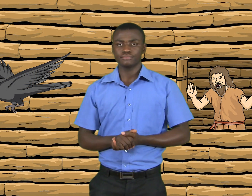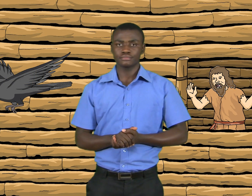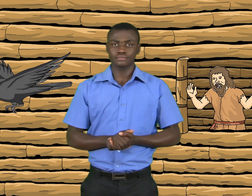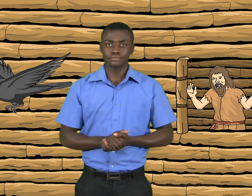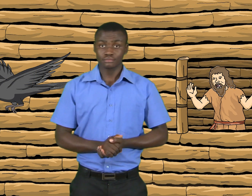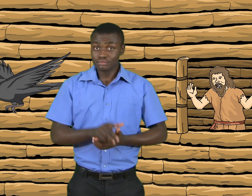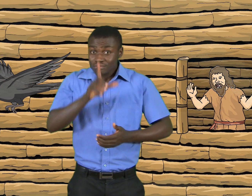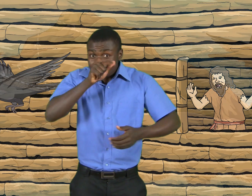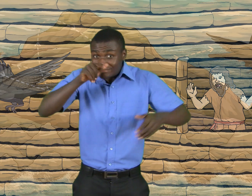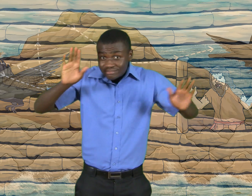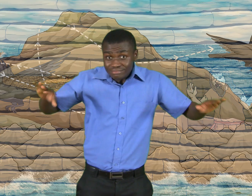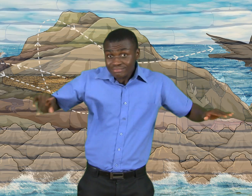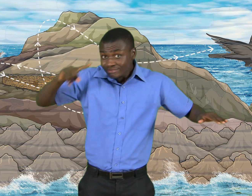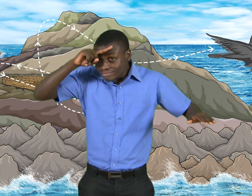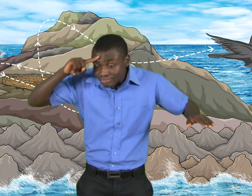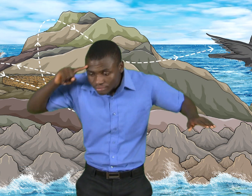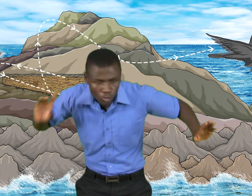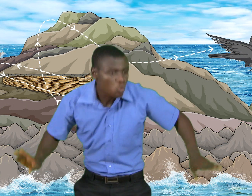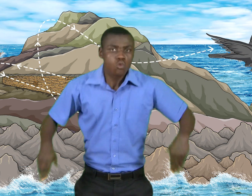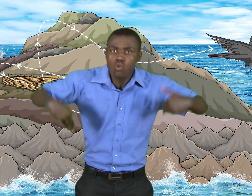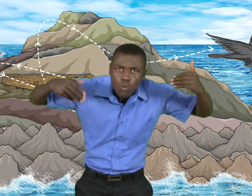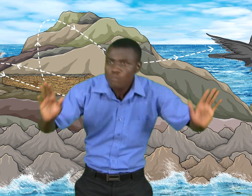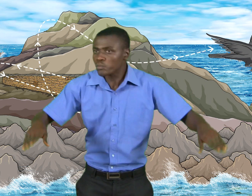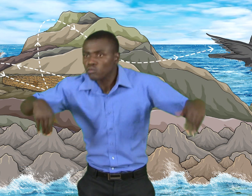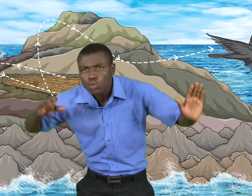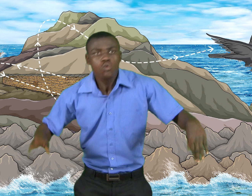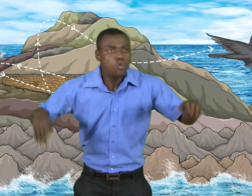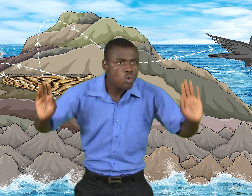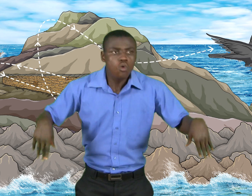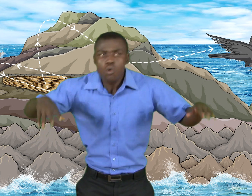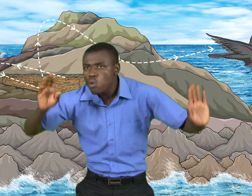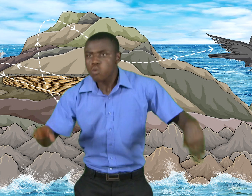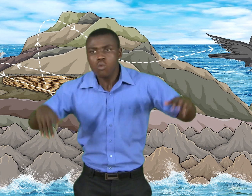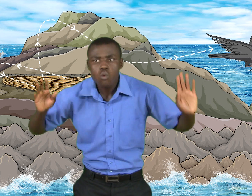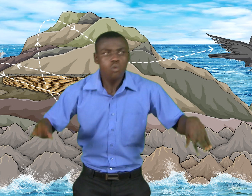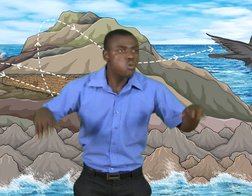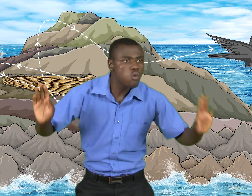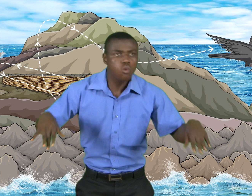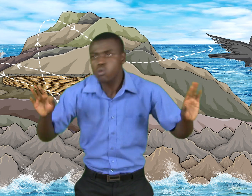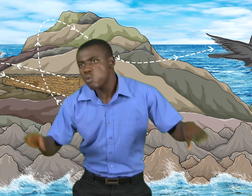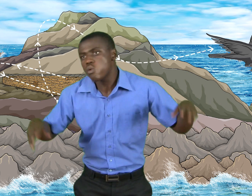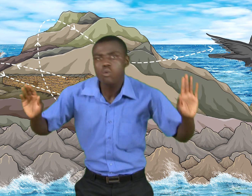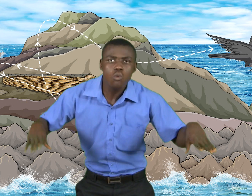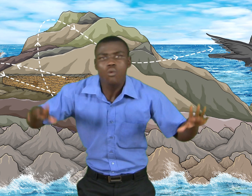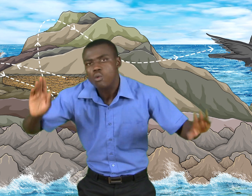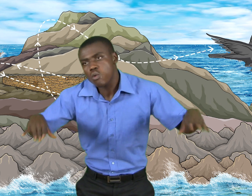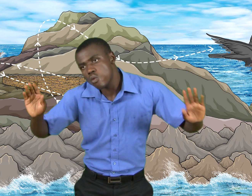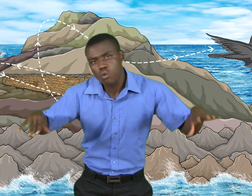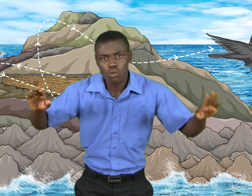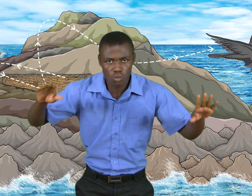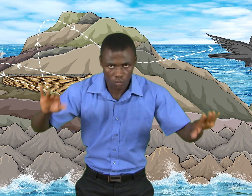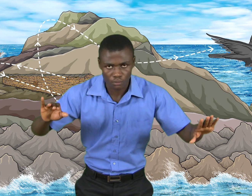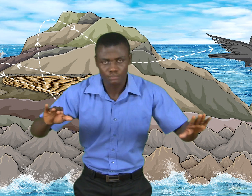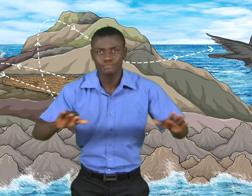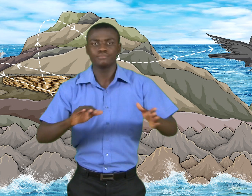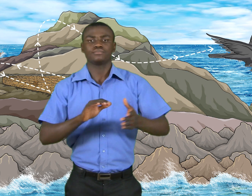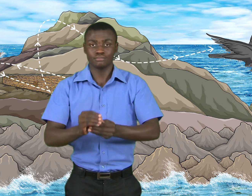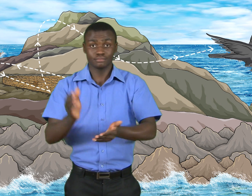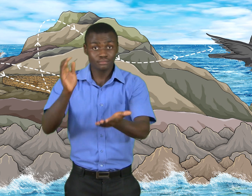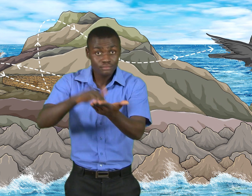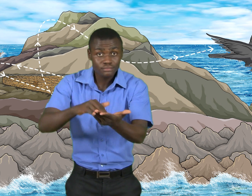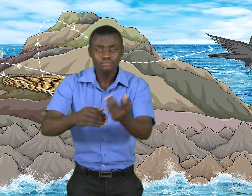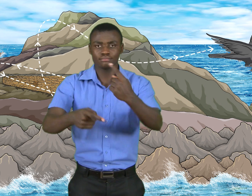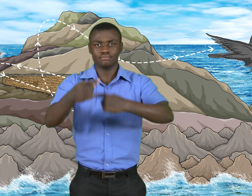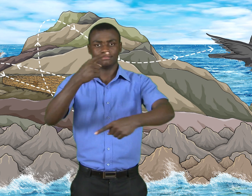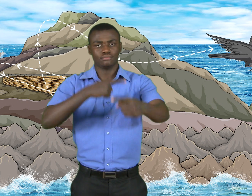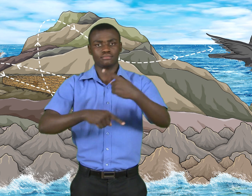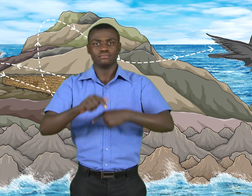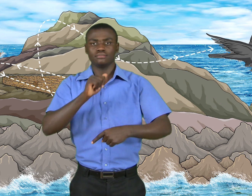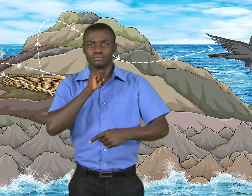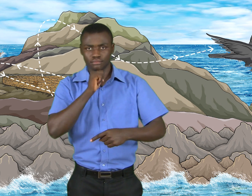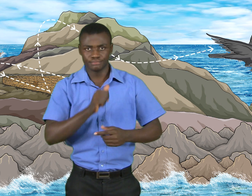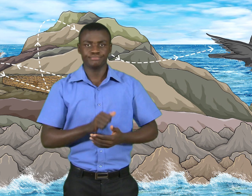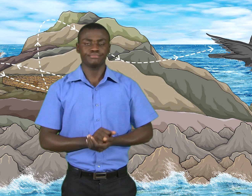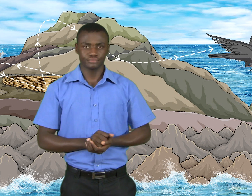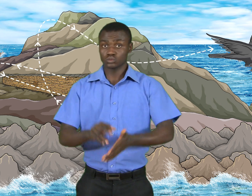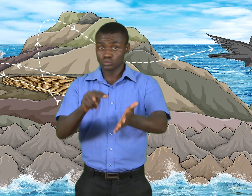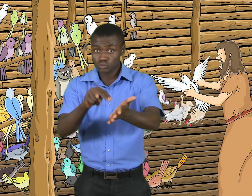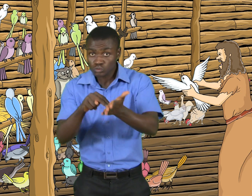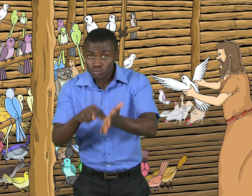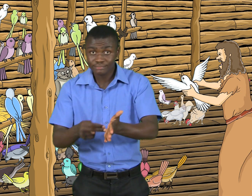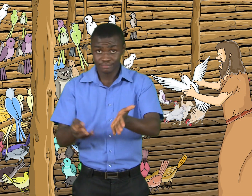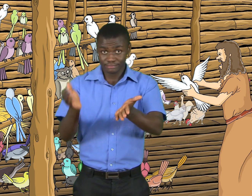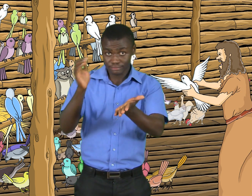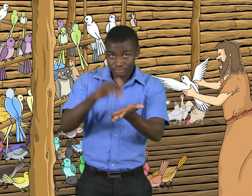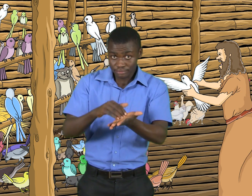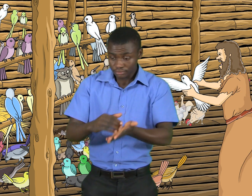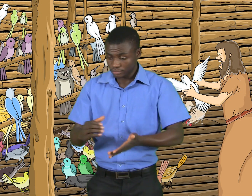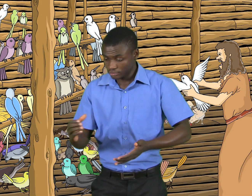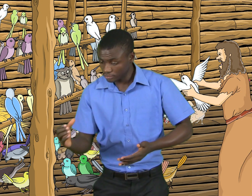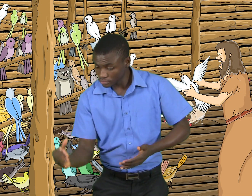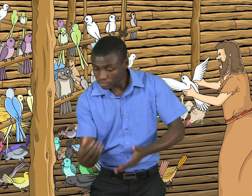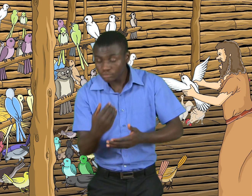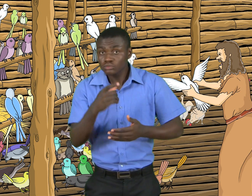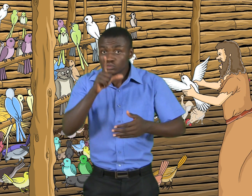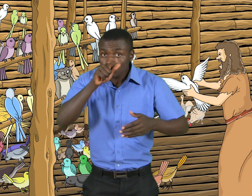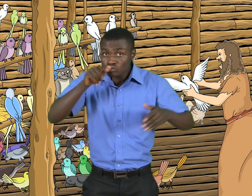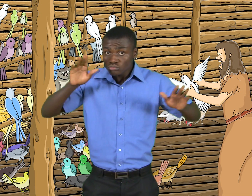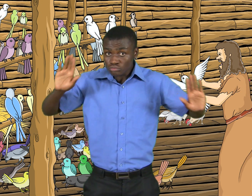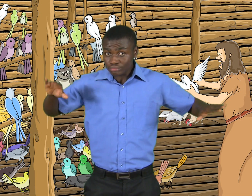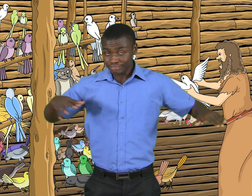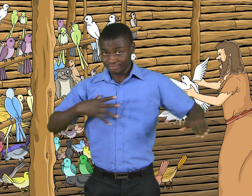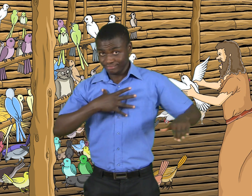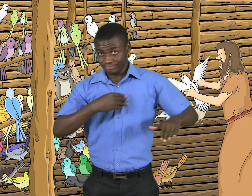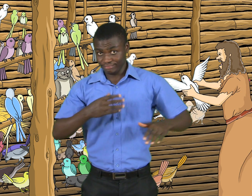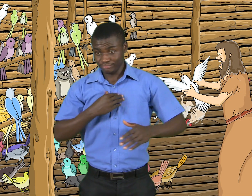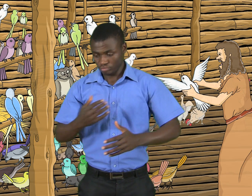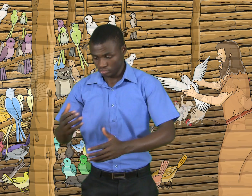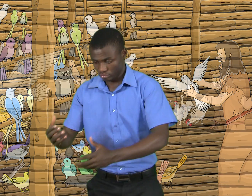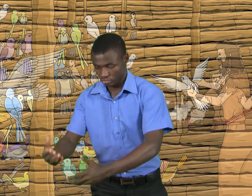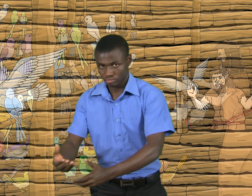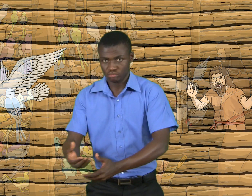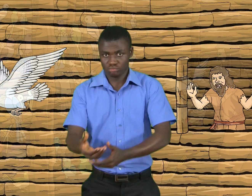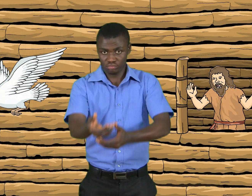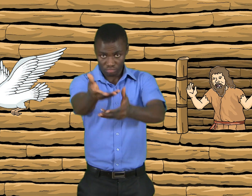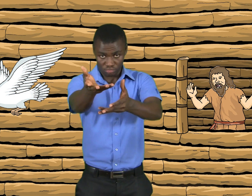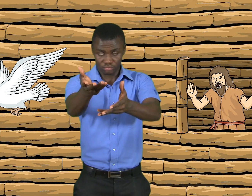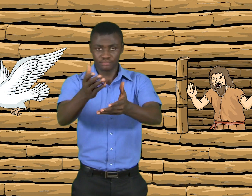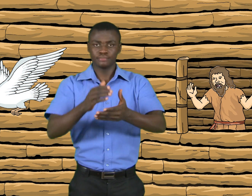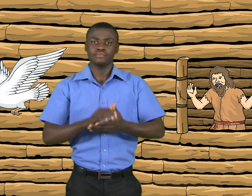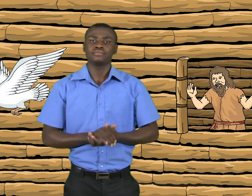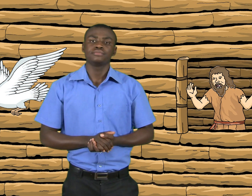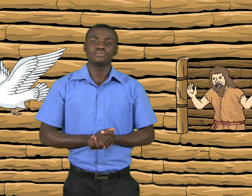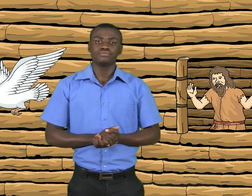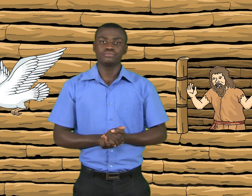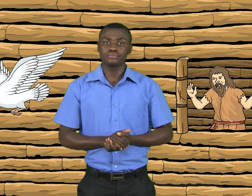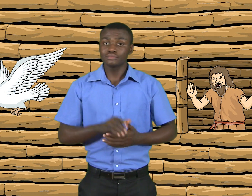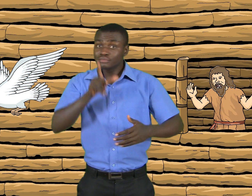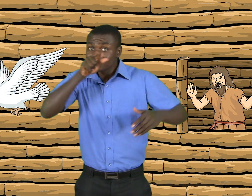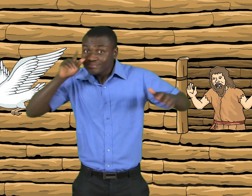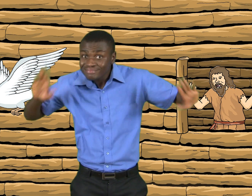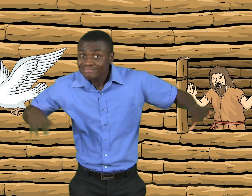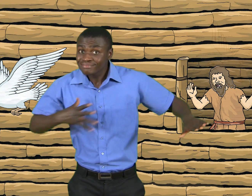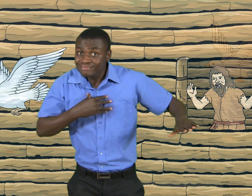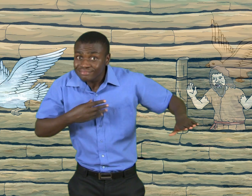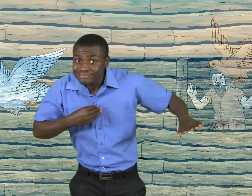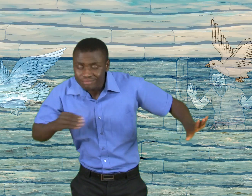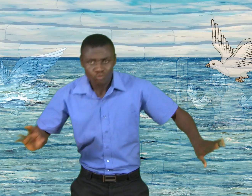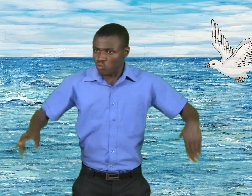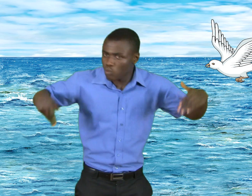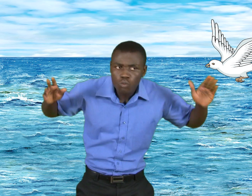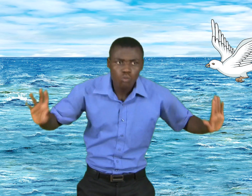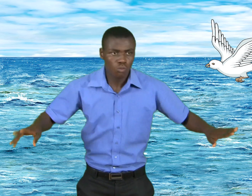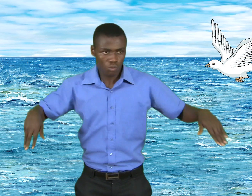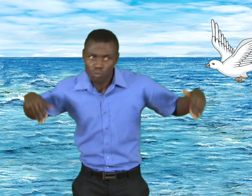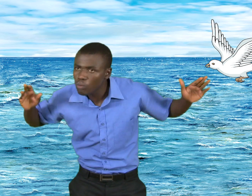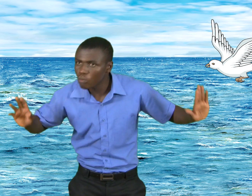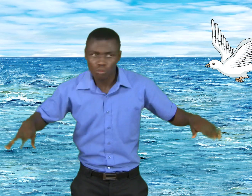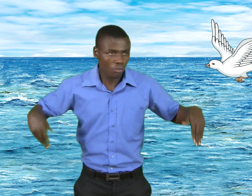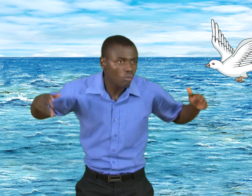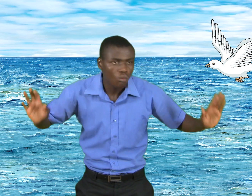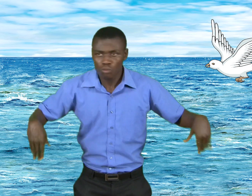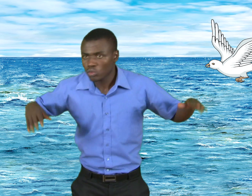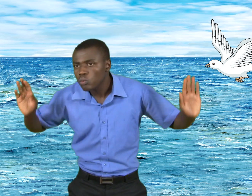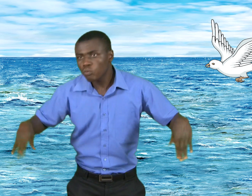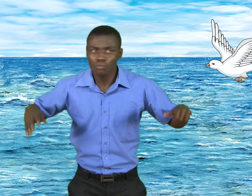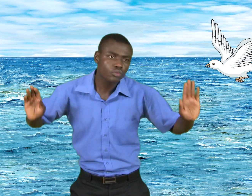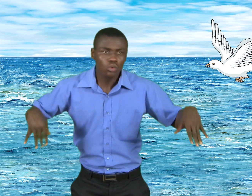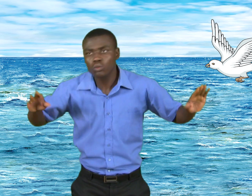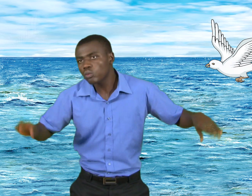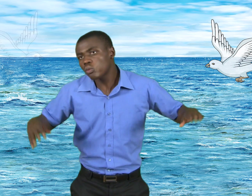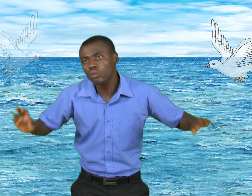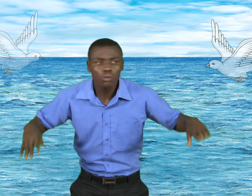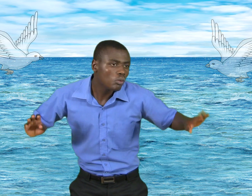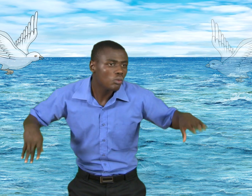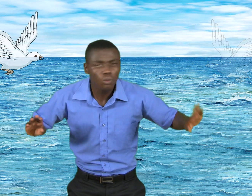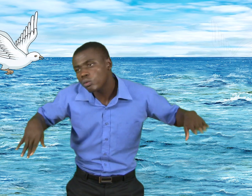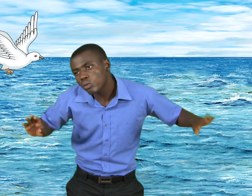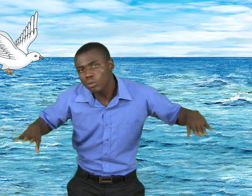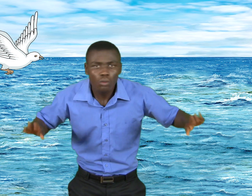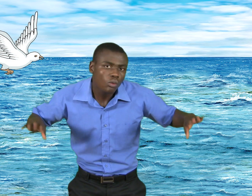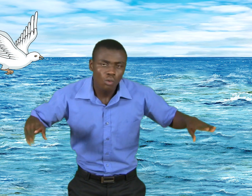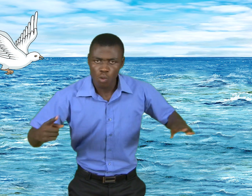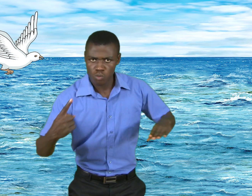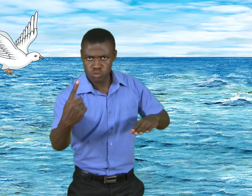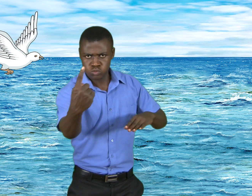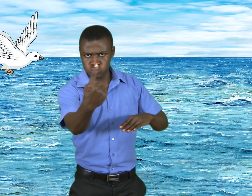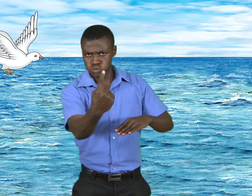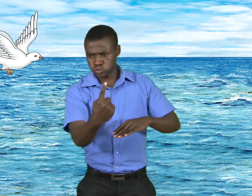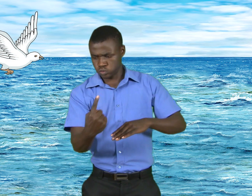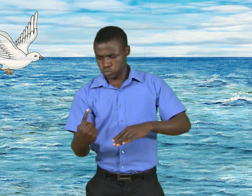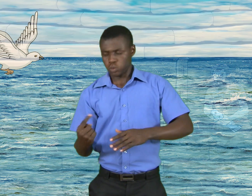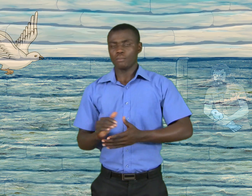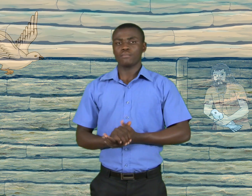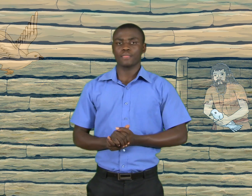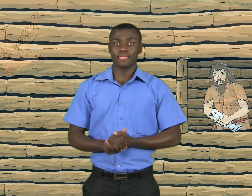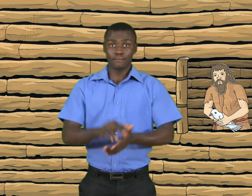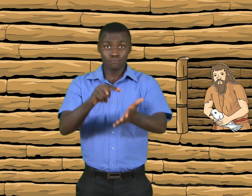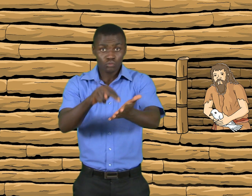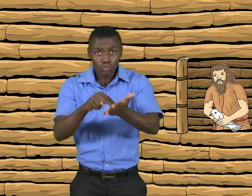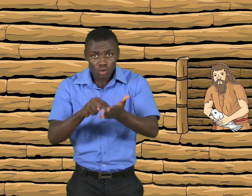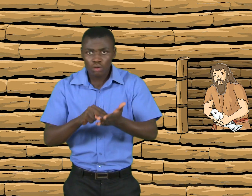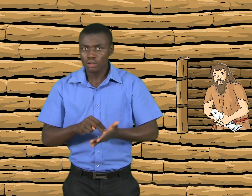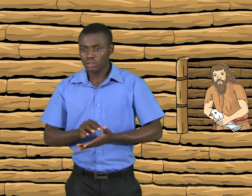It kept flying back and forth until the waters had dried up from the earth. Then Noah sent out a dove to see if the waters had receded from the surface of the ground. But the dove found no place to rest her foot, and she returned to him in the ark, because the waters were still covering the surface of all the earth.